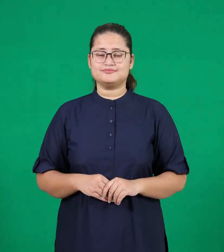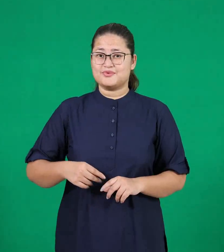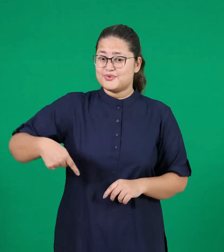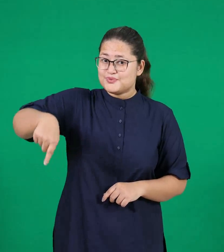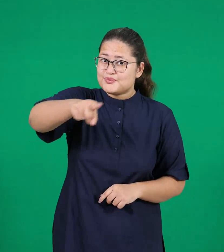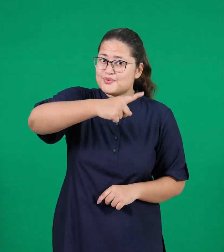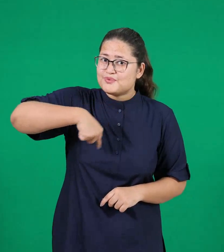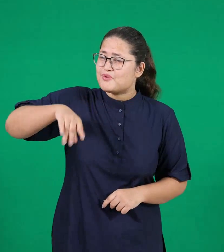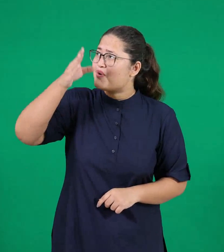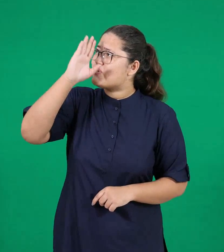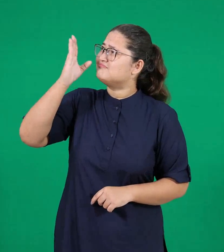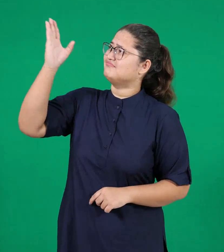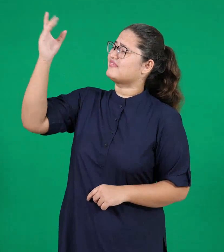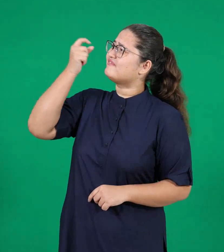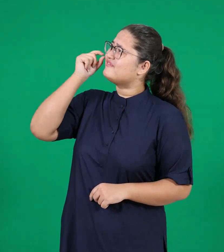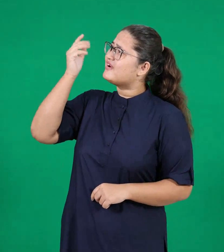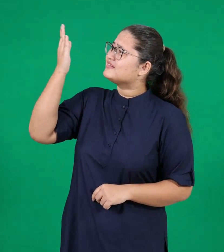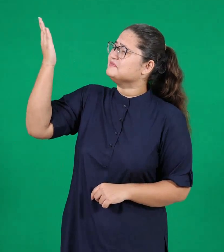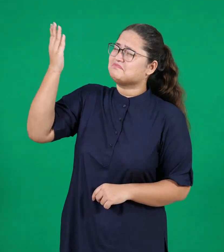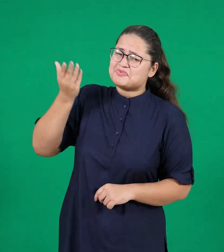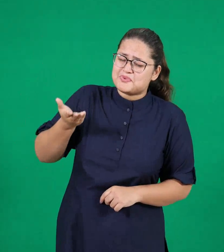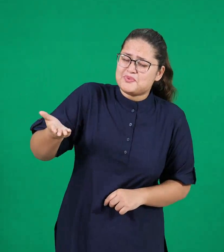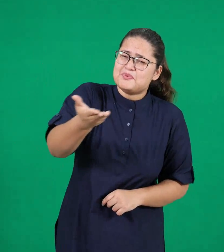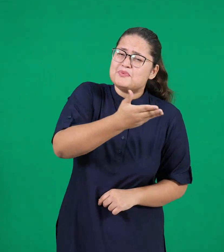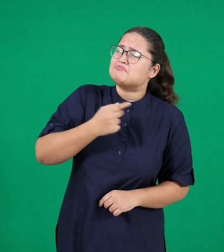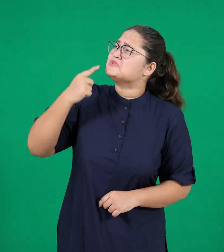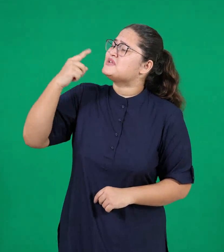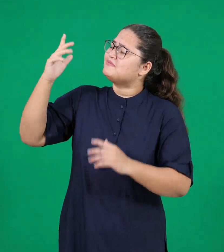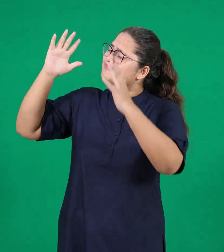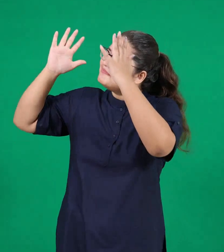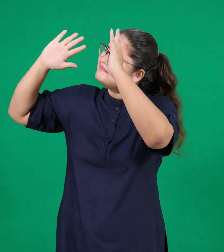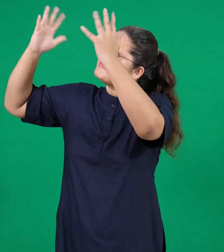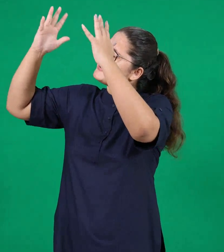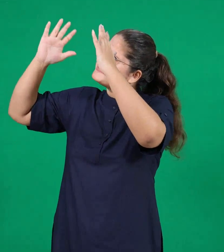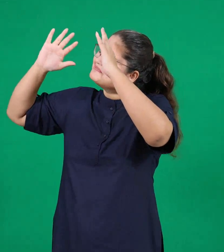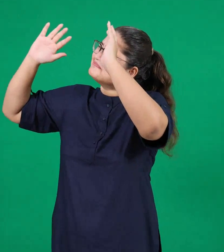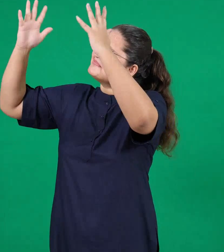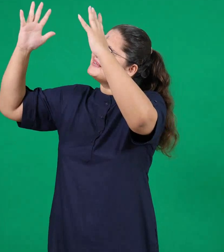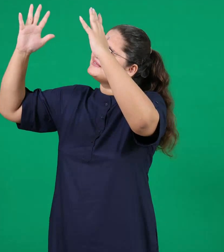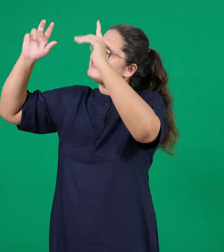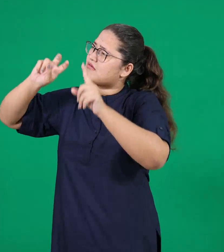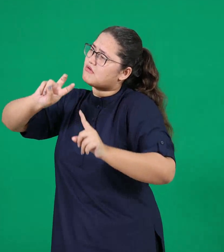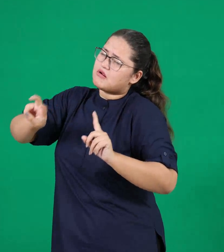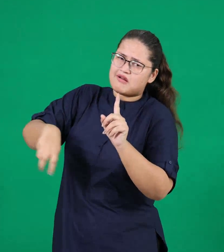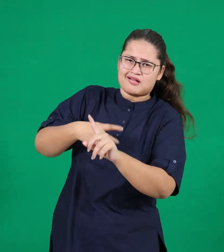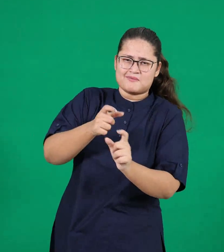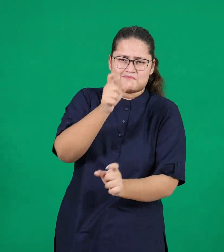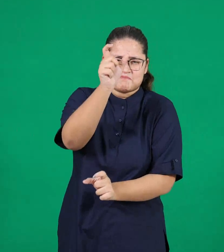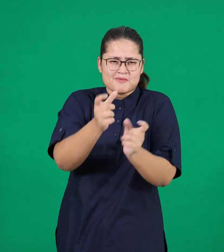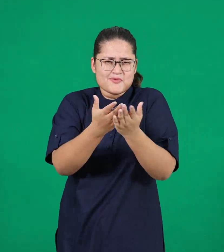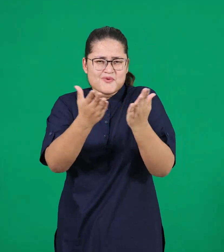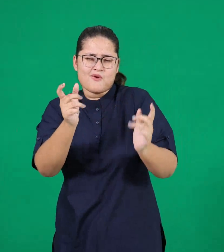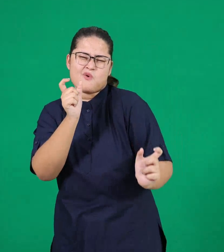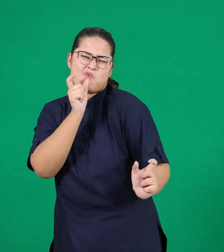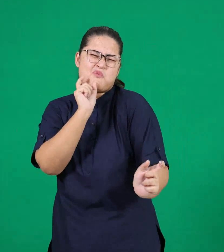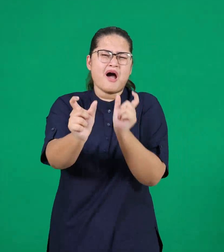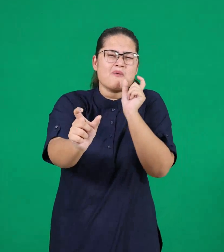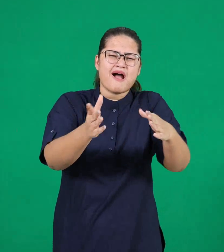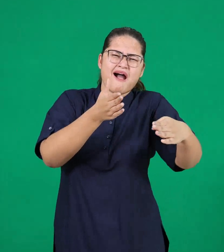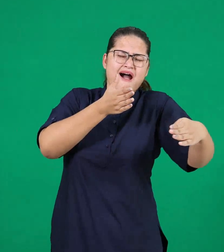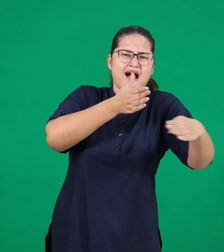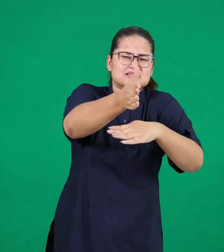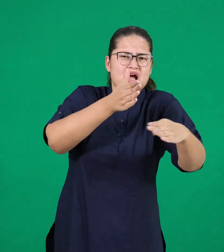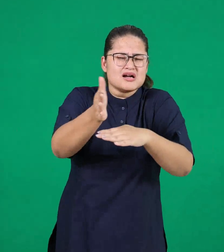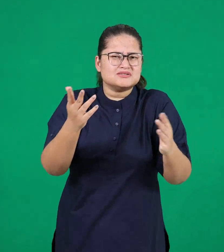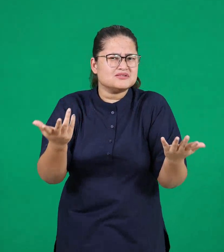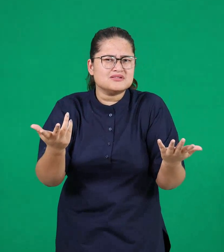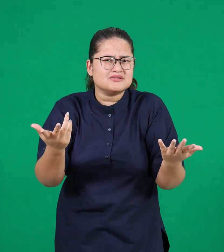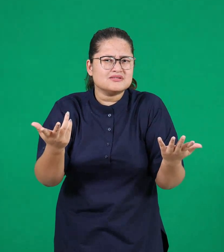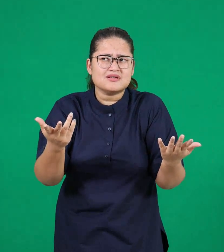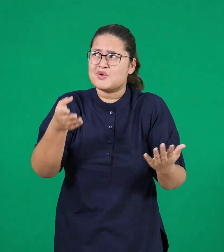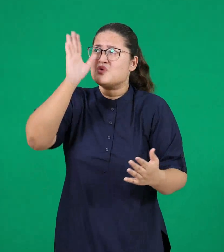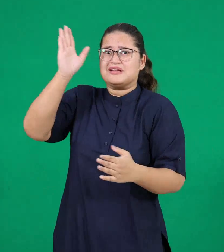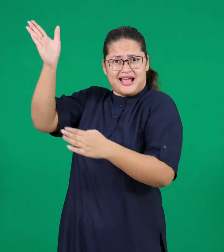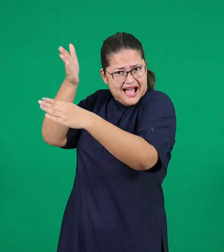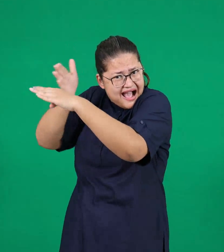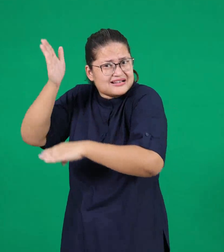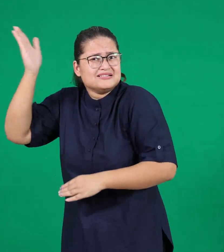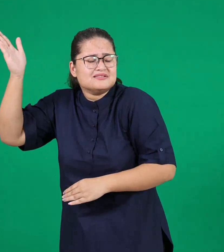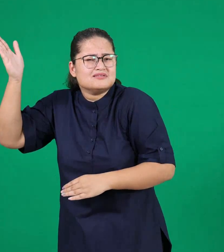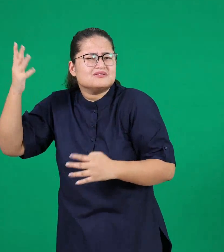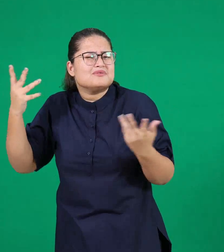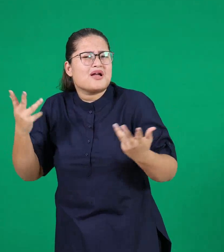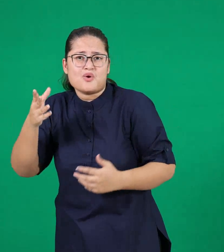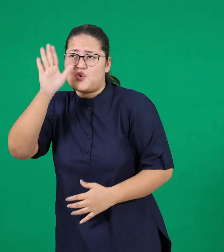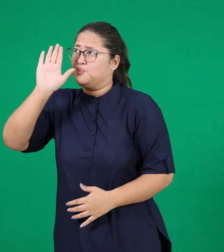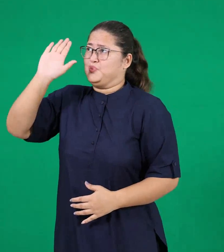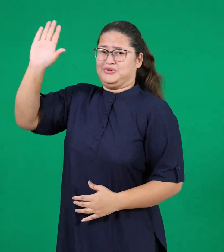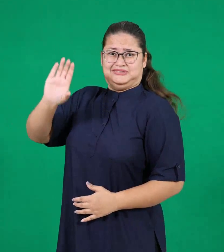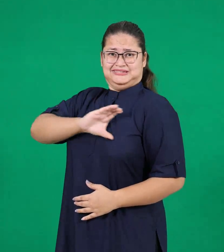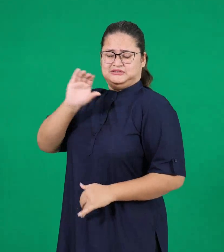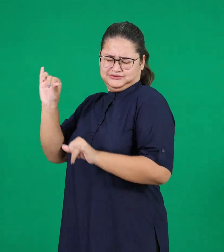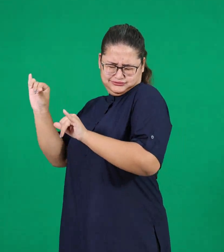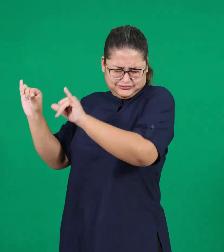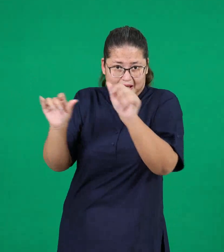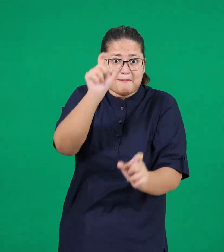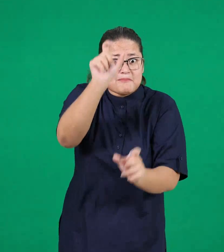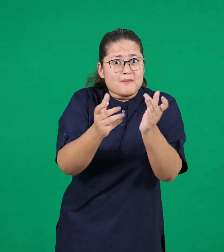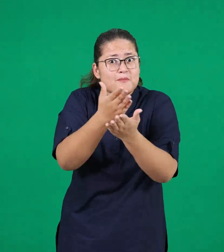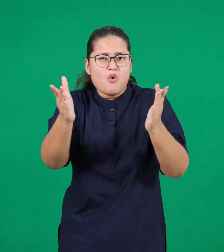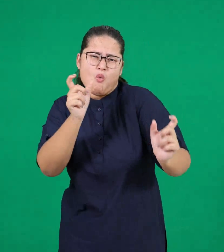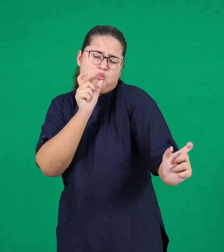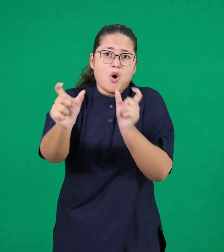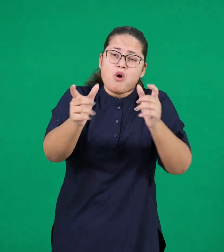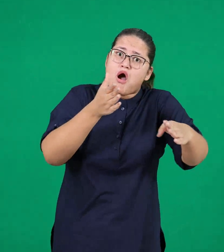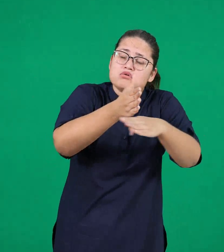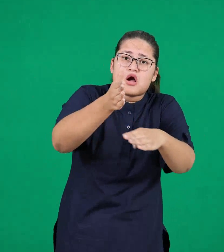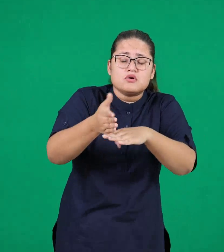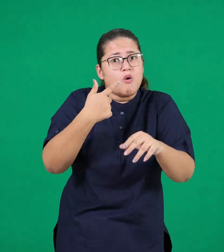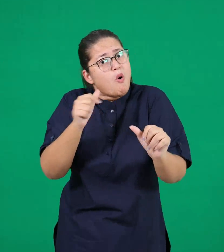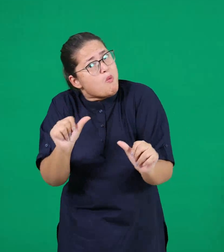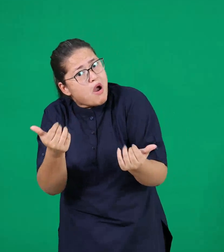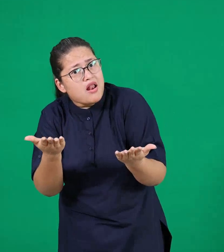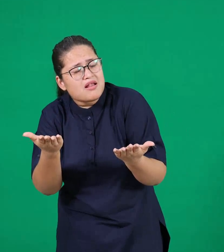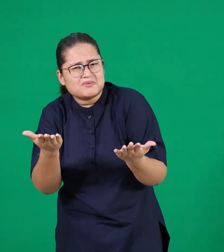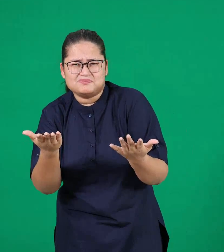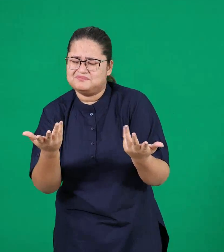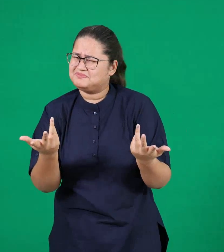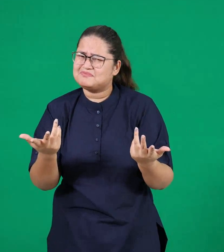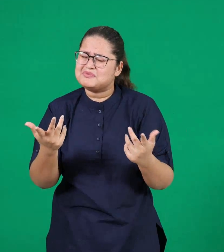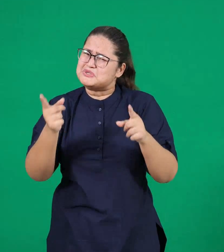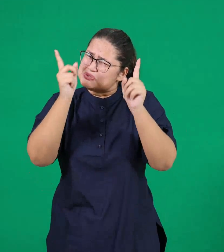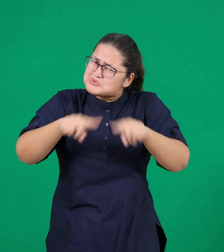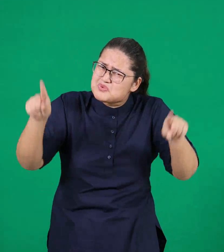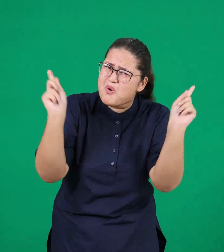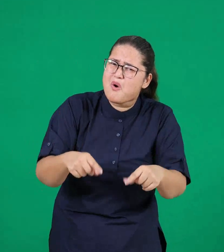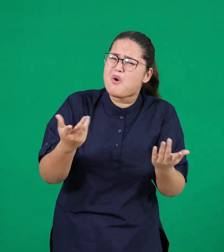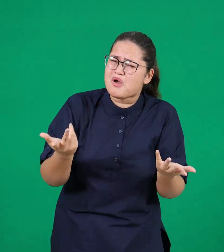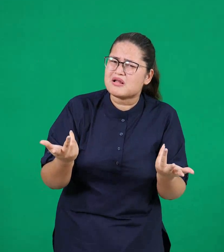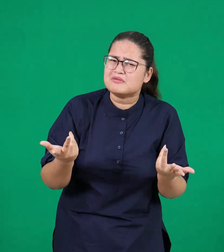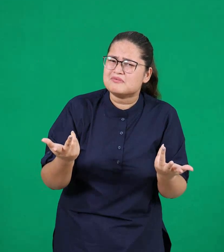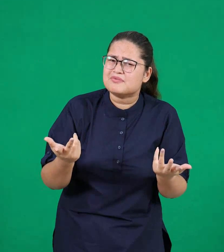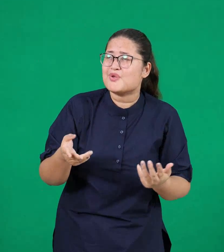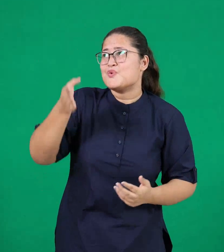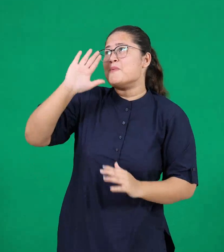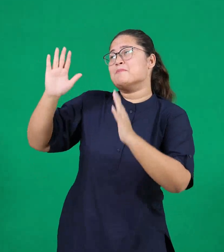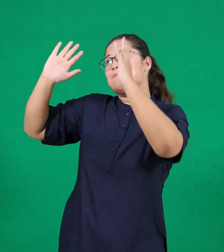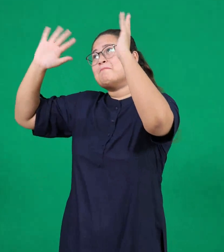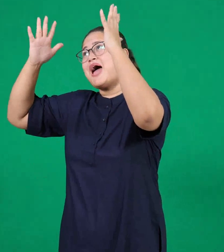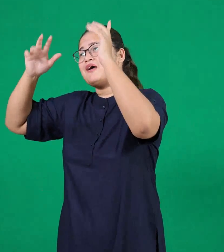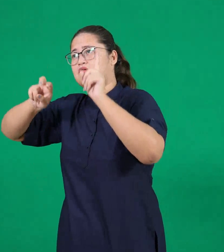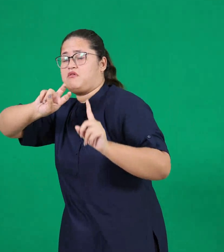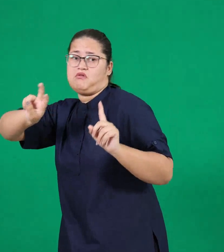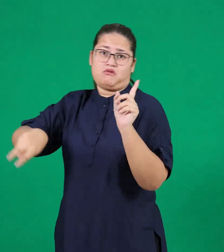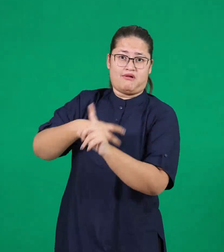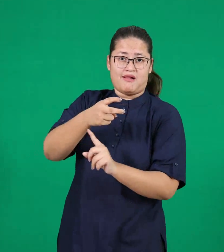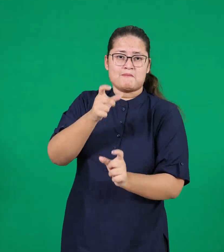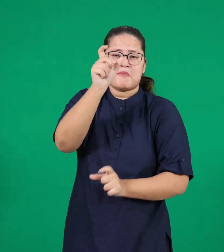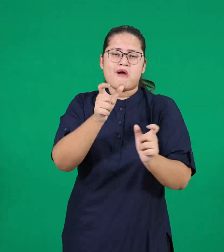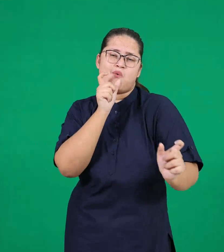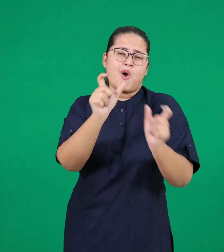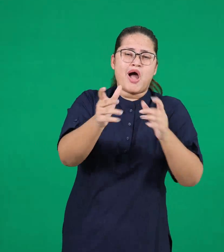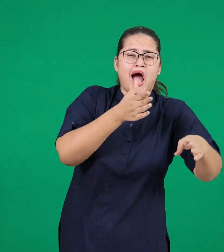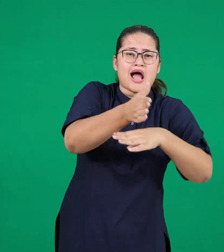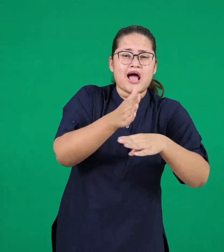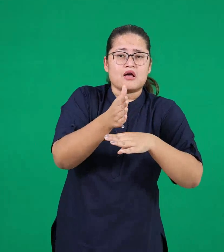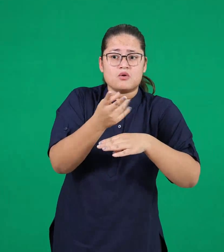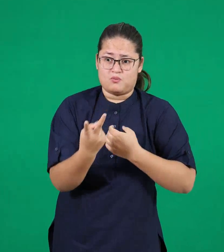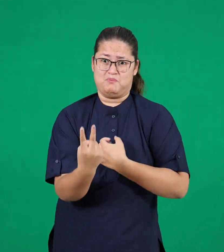With the tongue we bless our Lord and Father, and with it we curse men, who have been made in God ' s likeness.